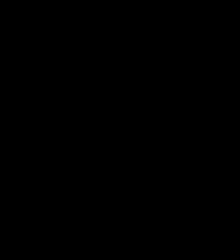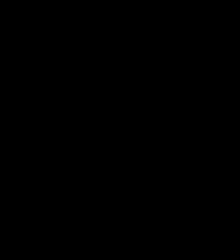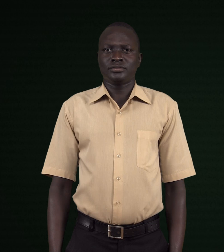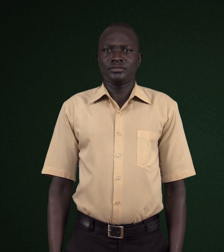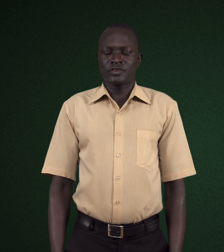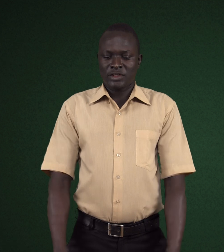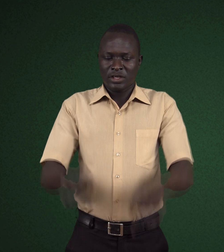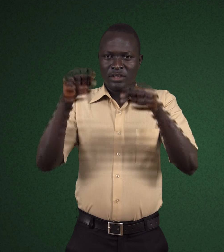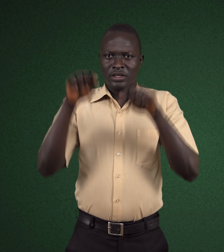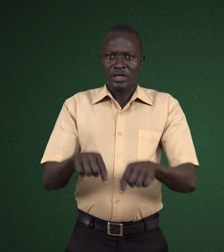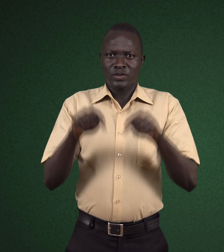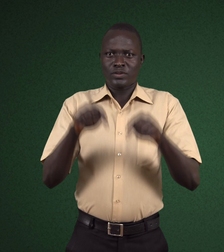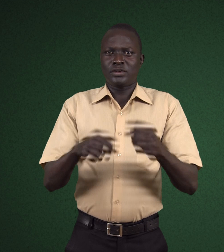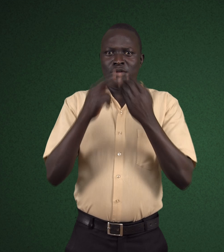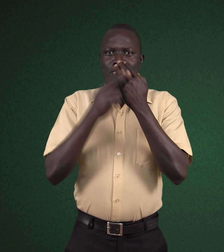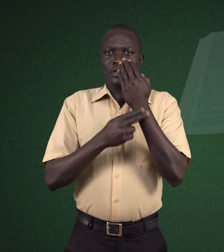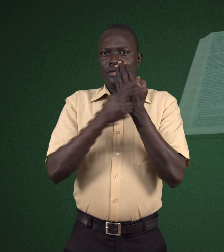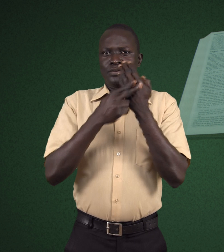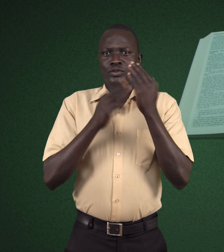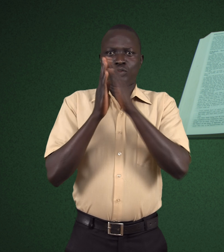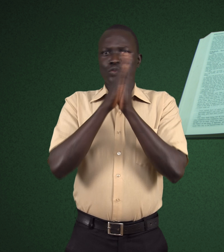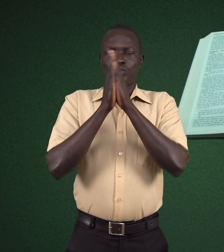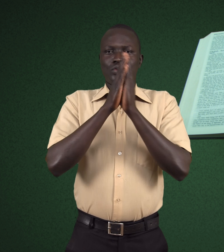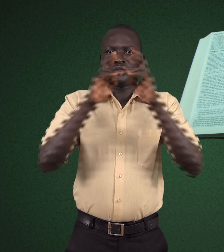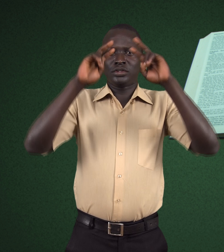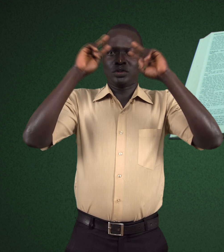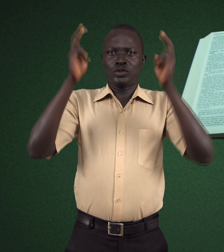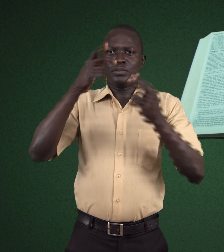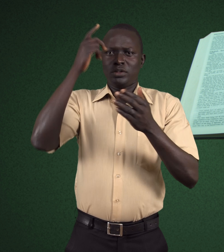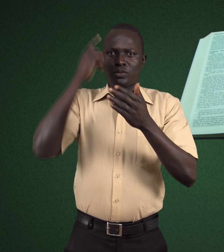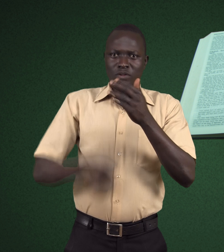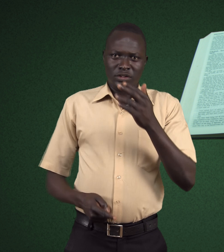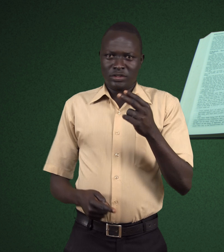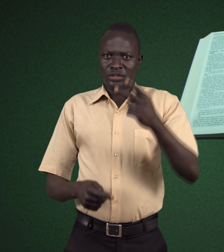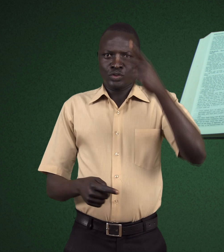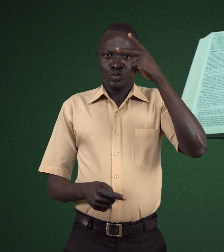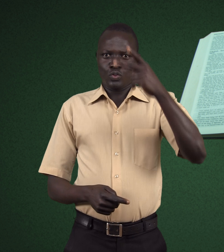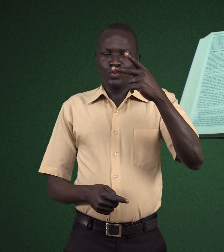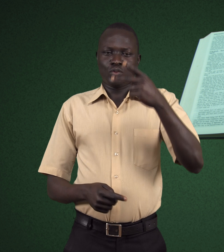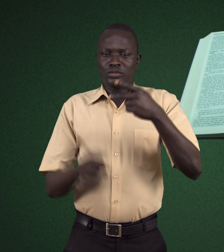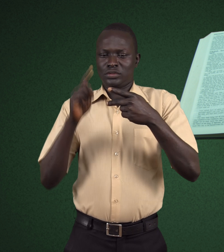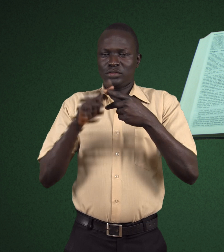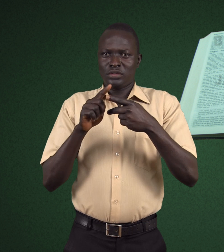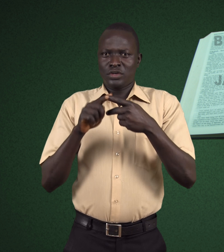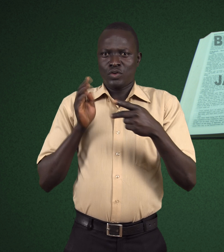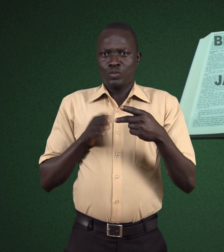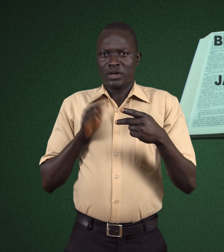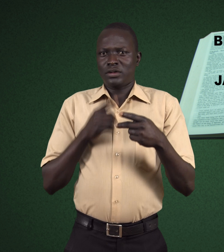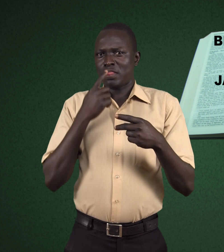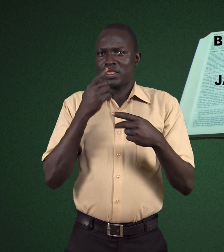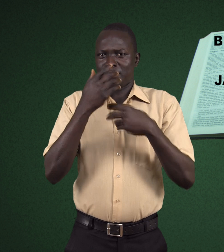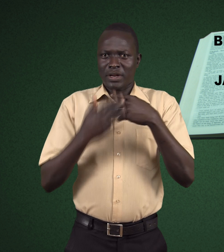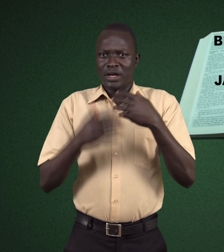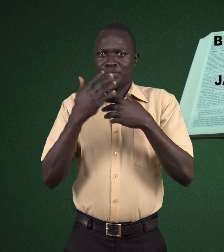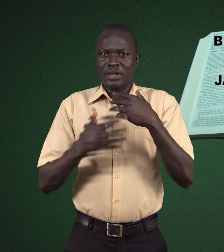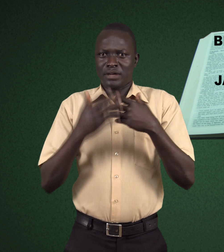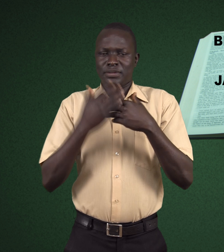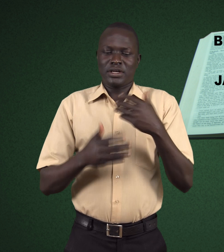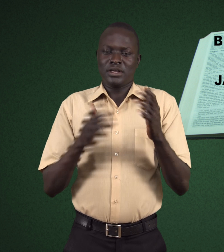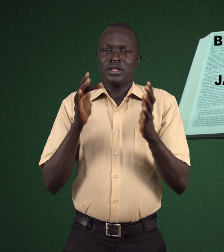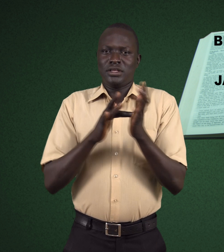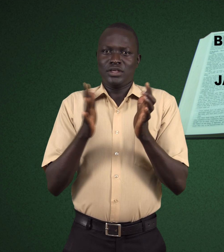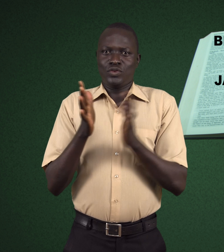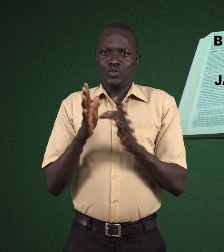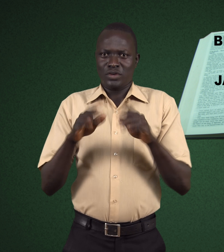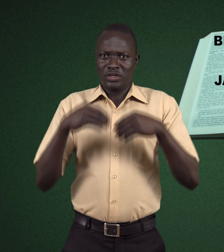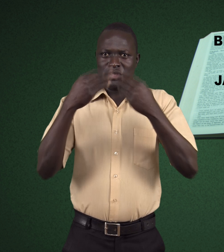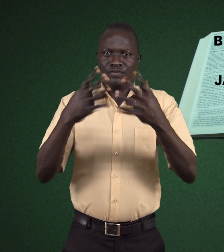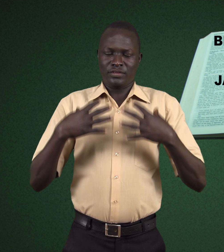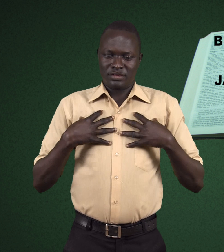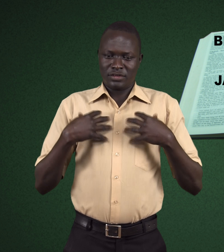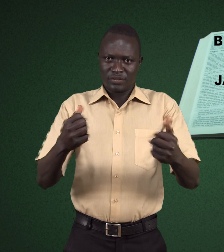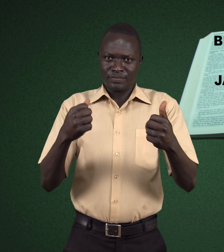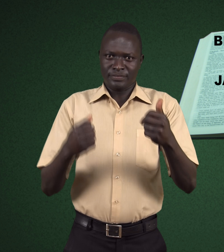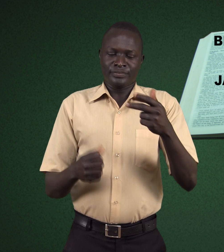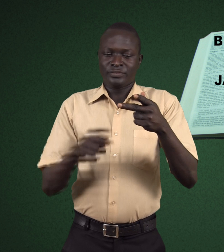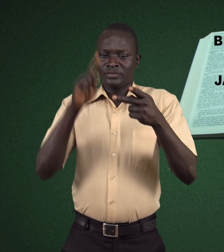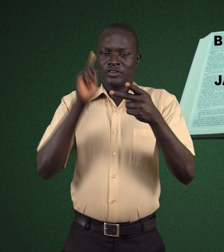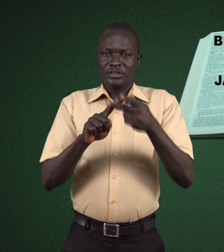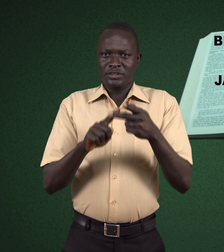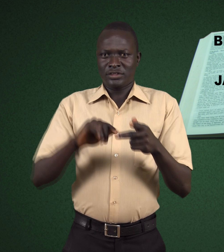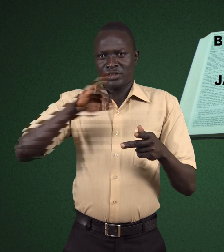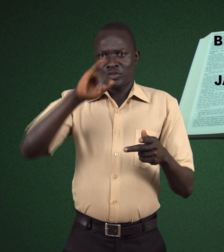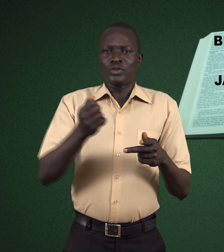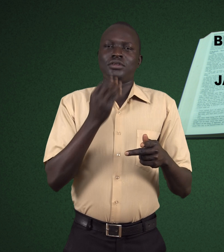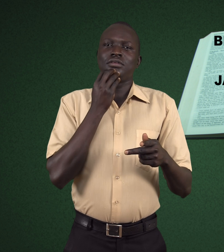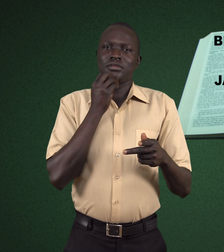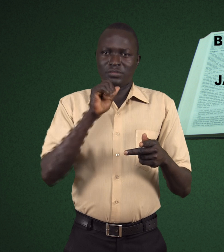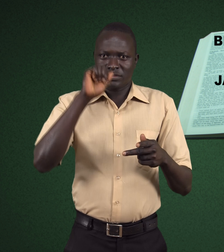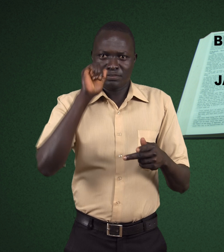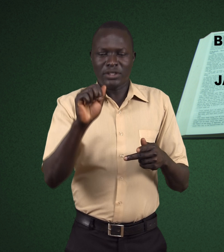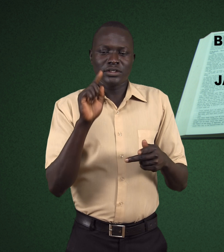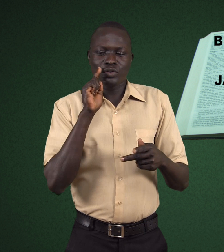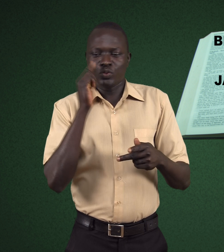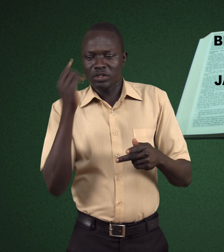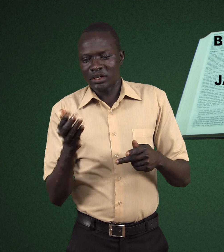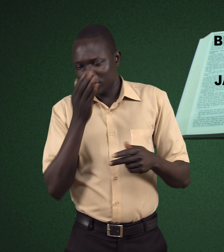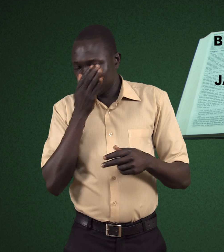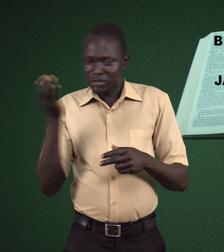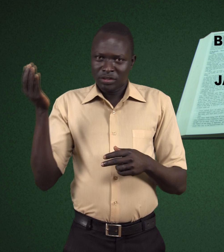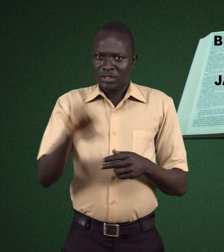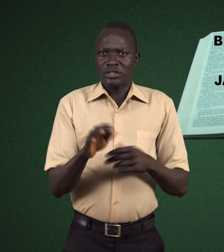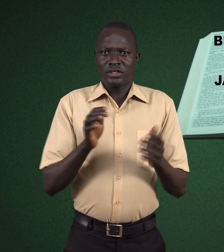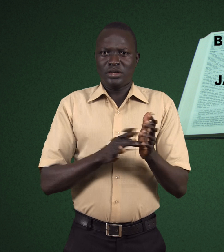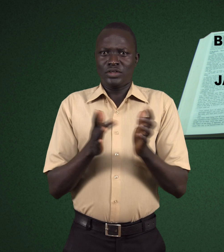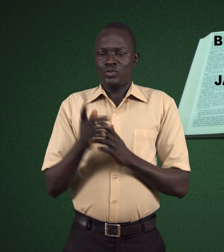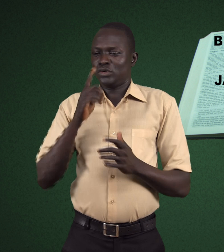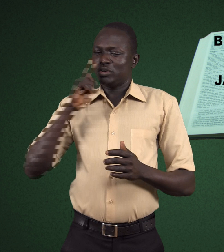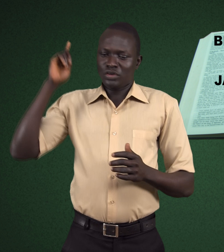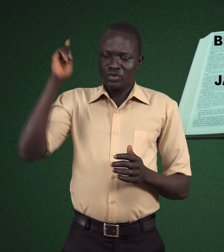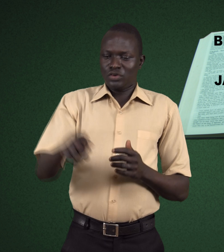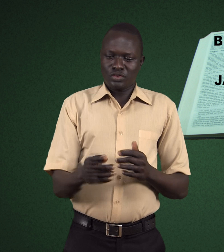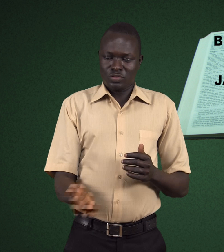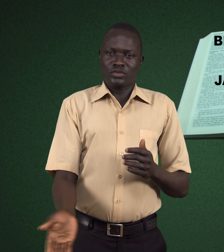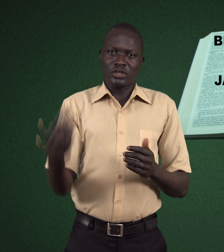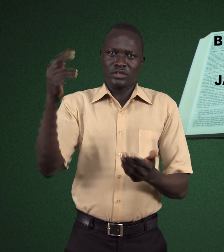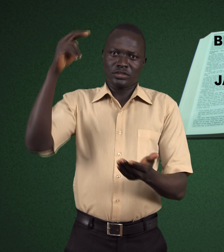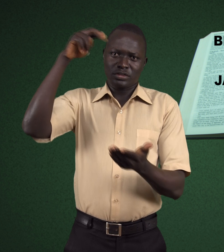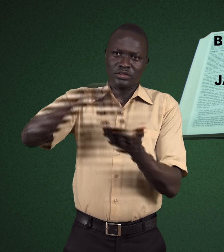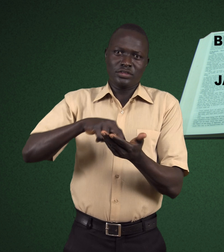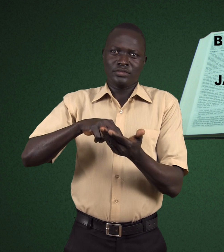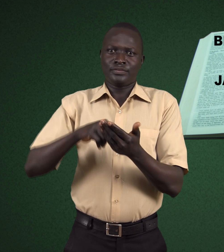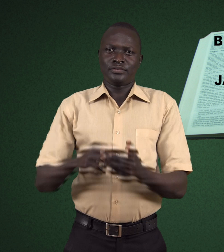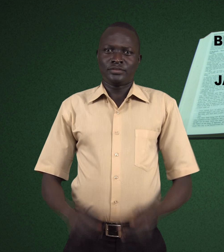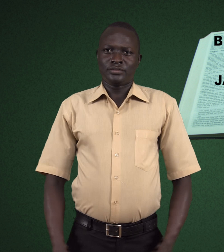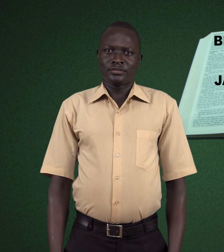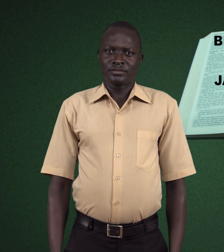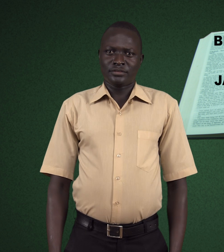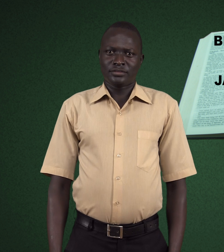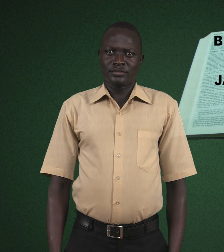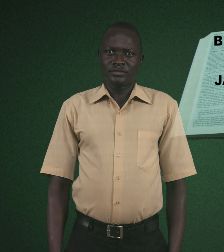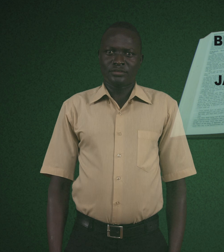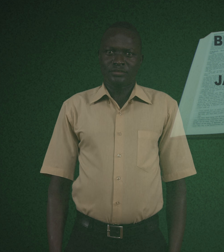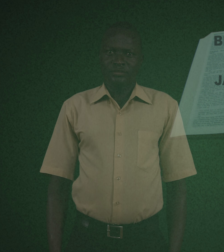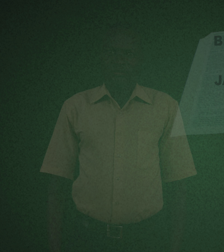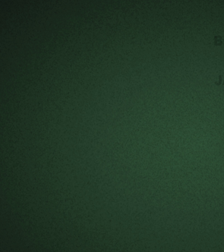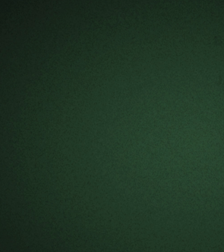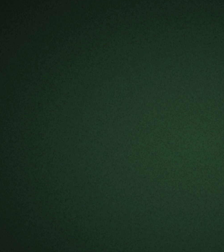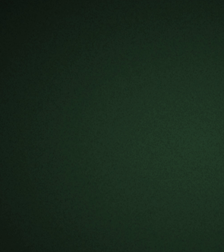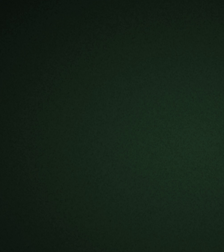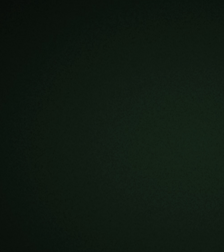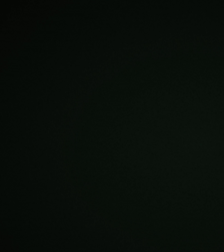Bleeding woman - the daughter of Jairus